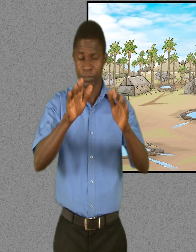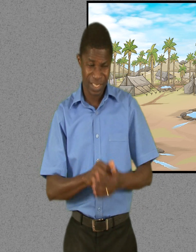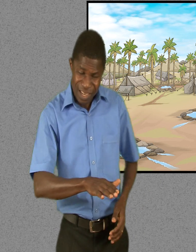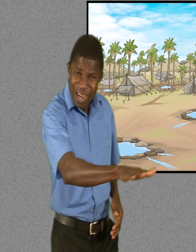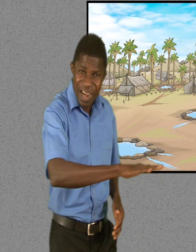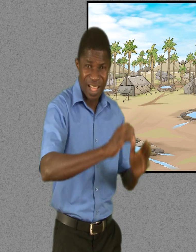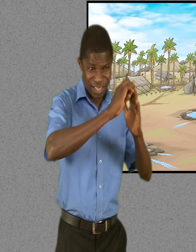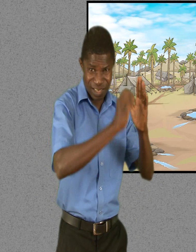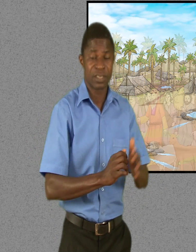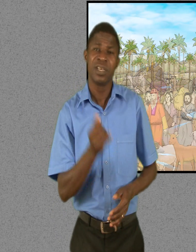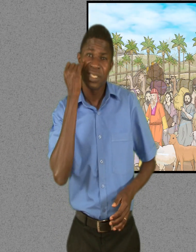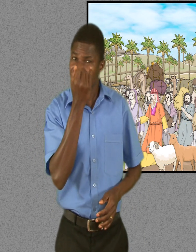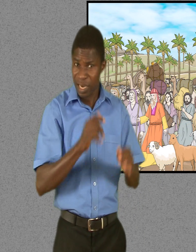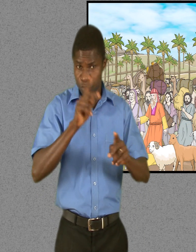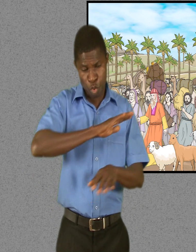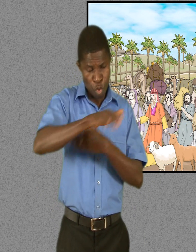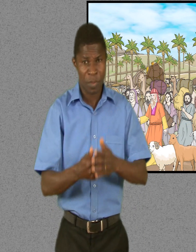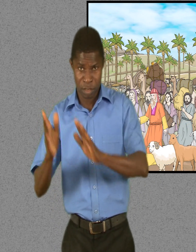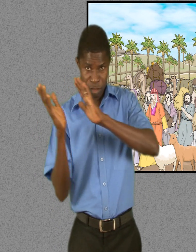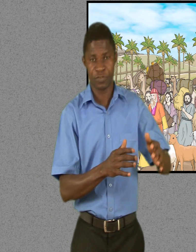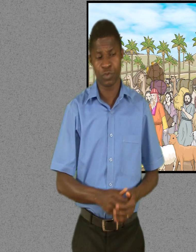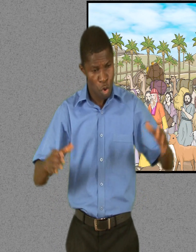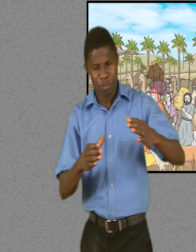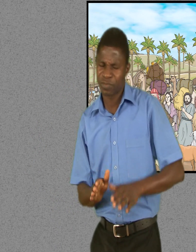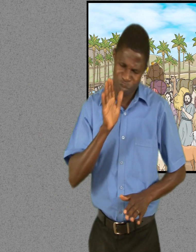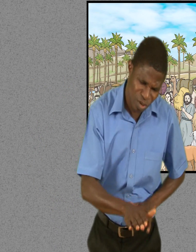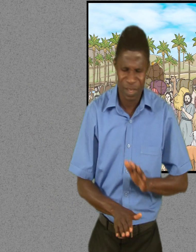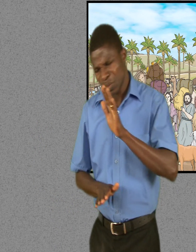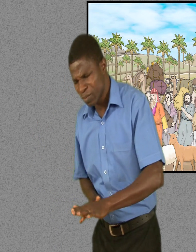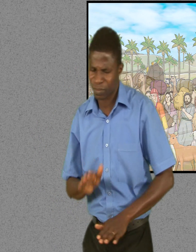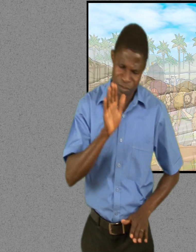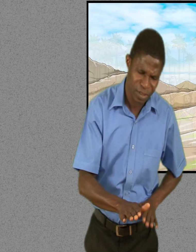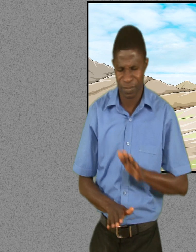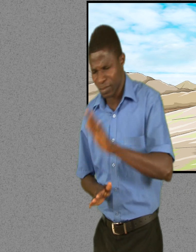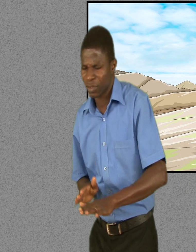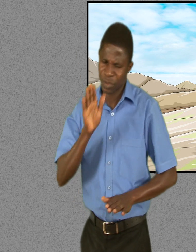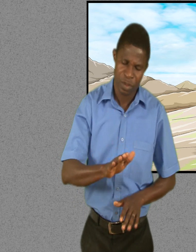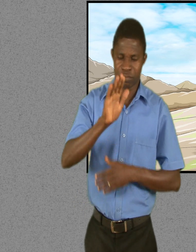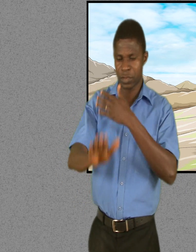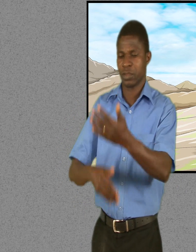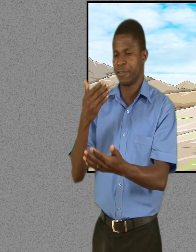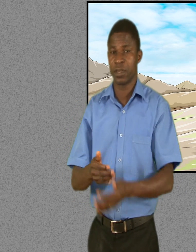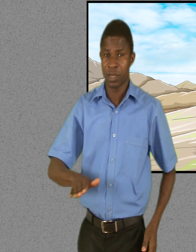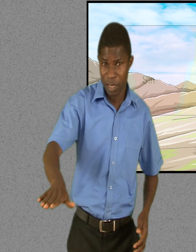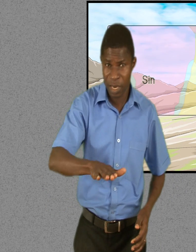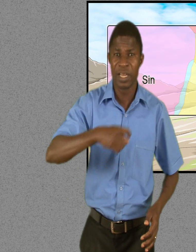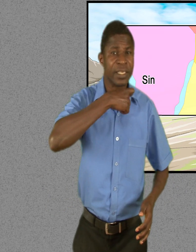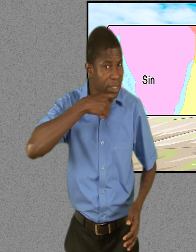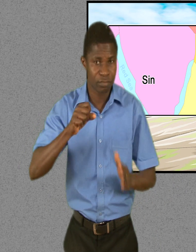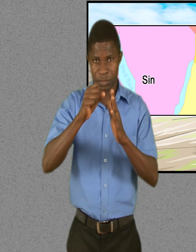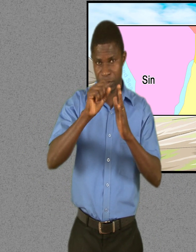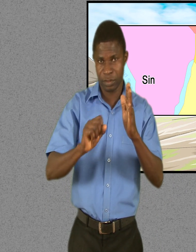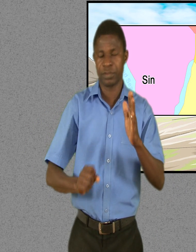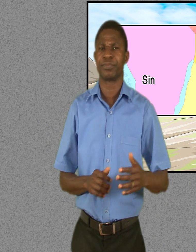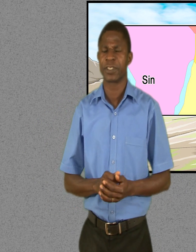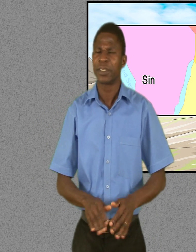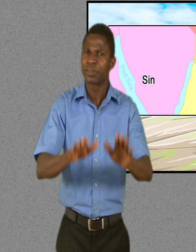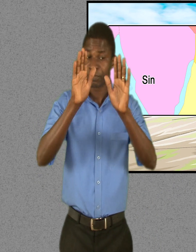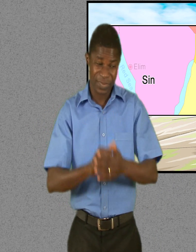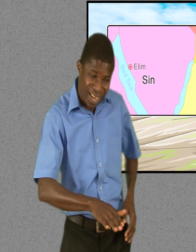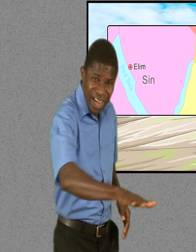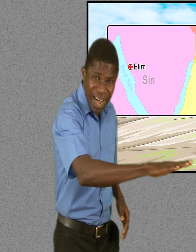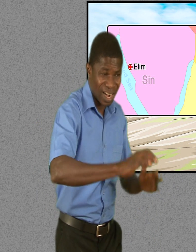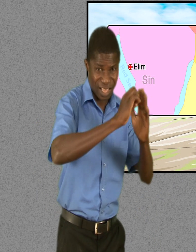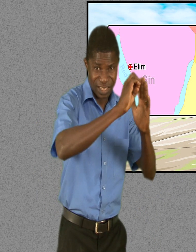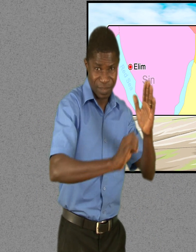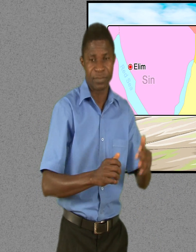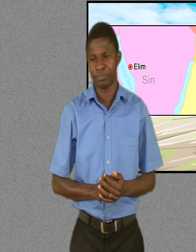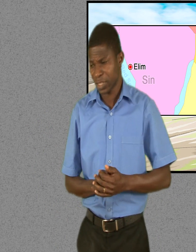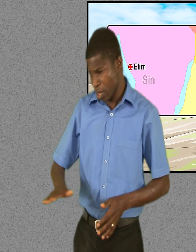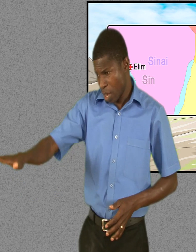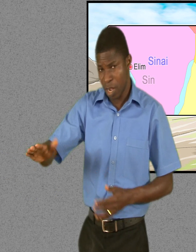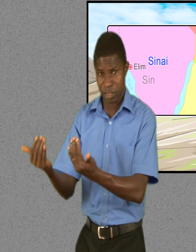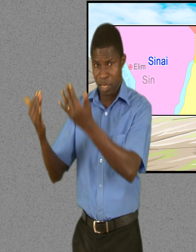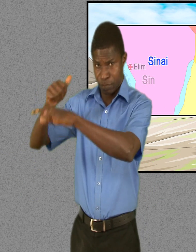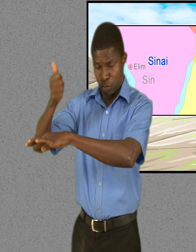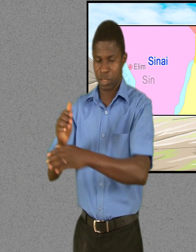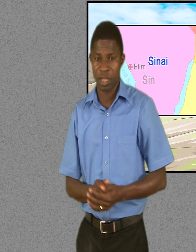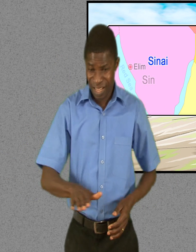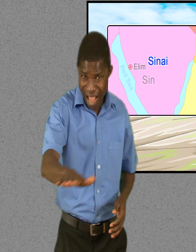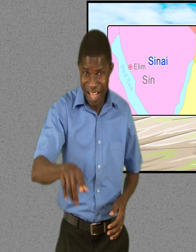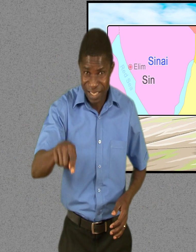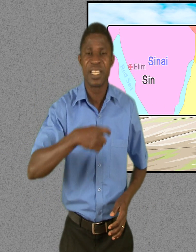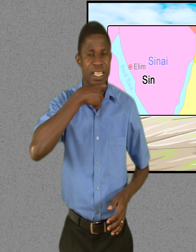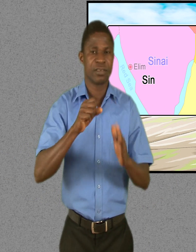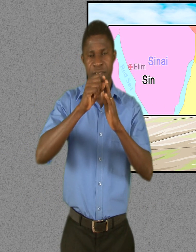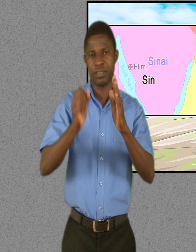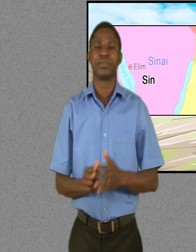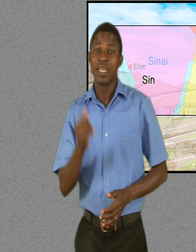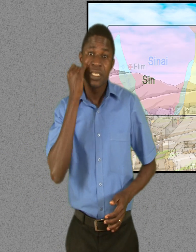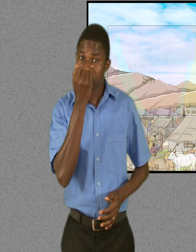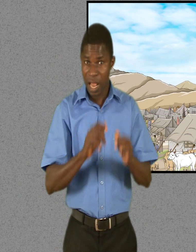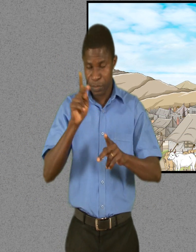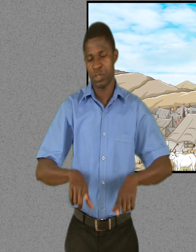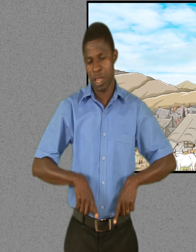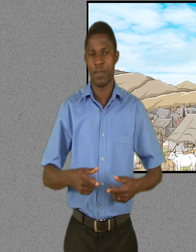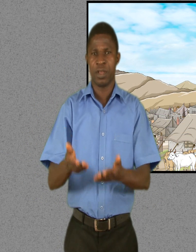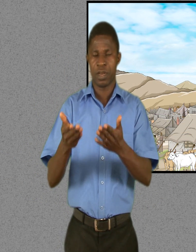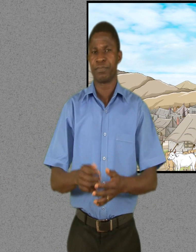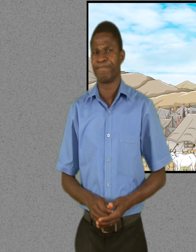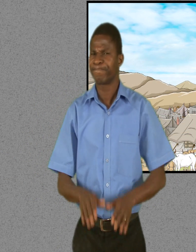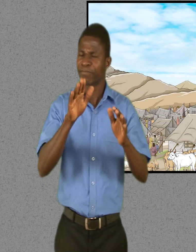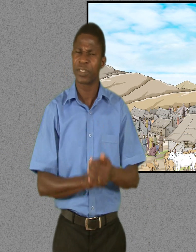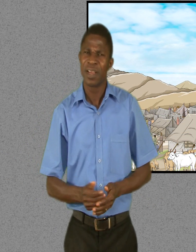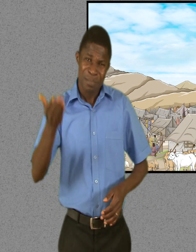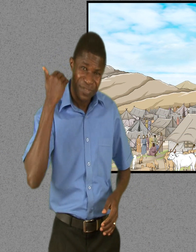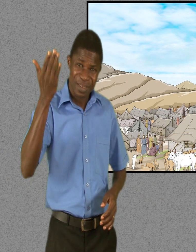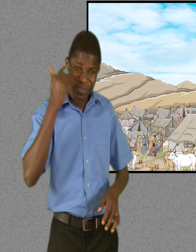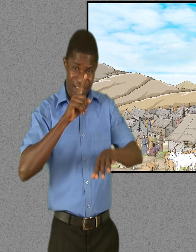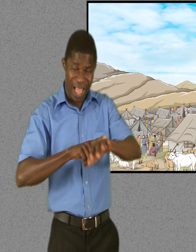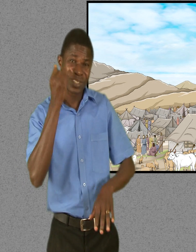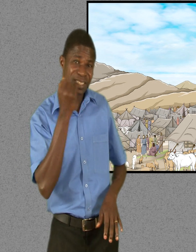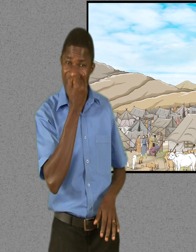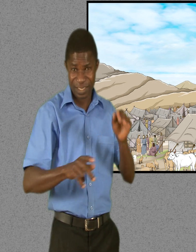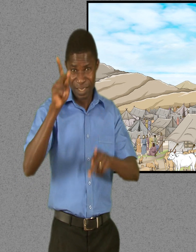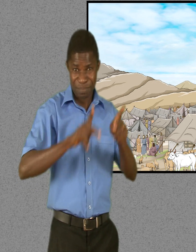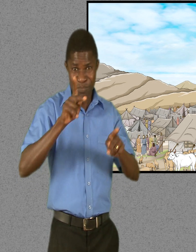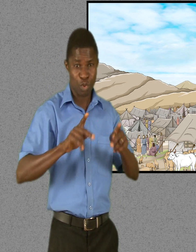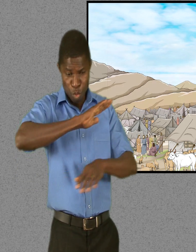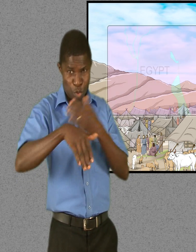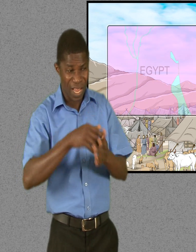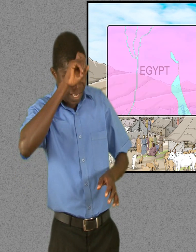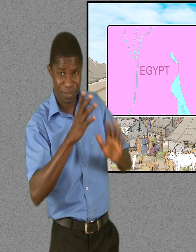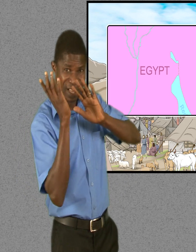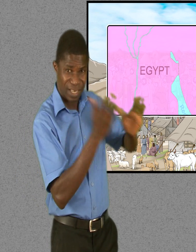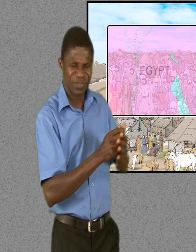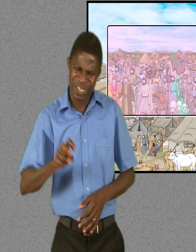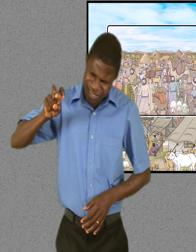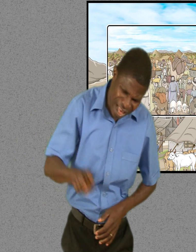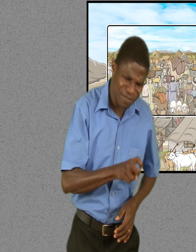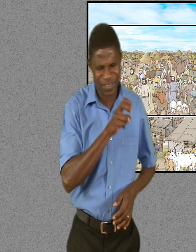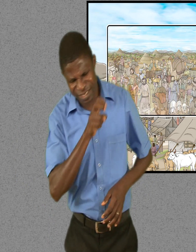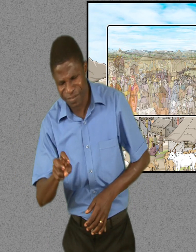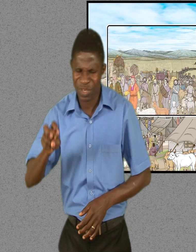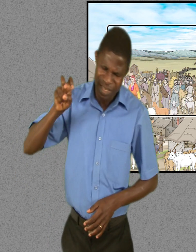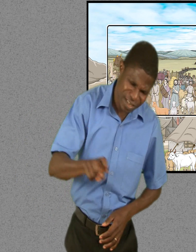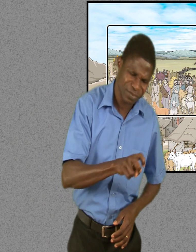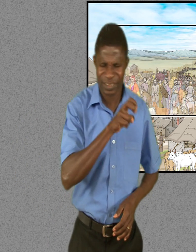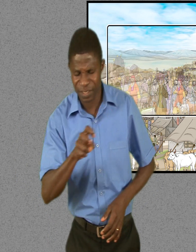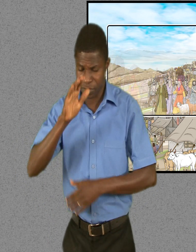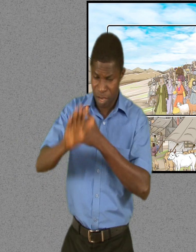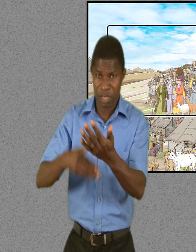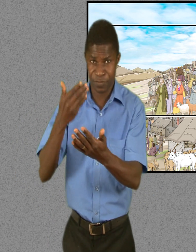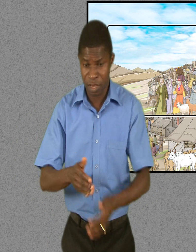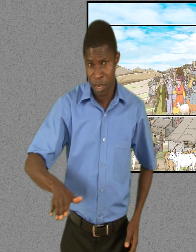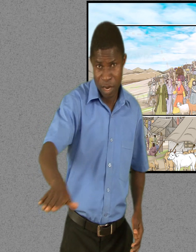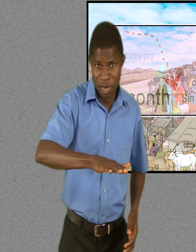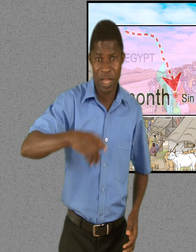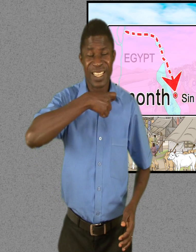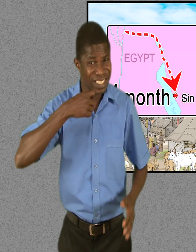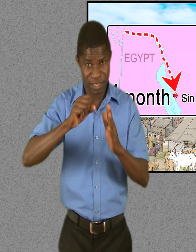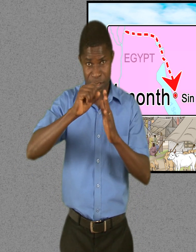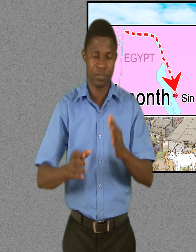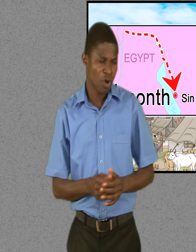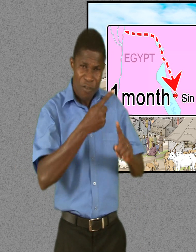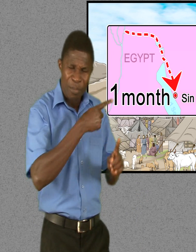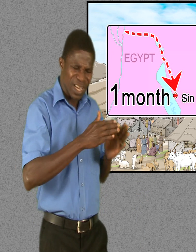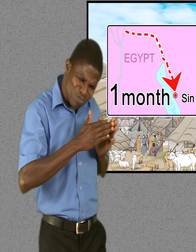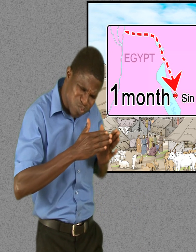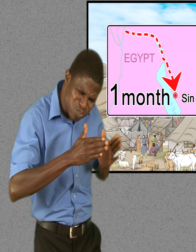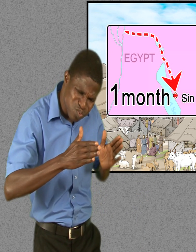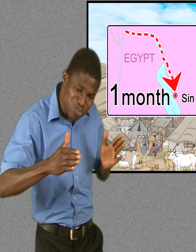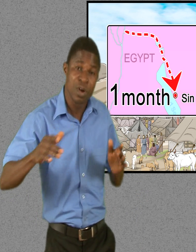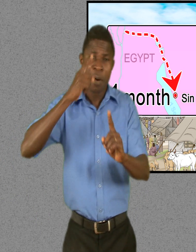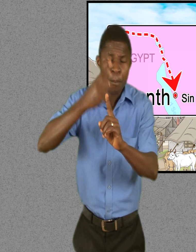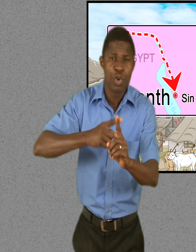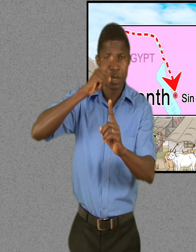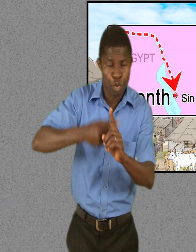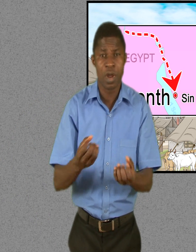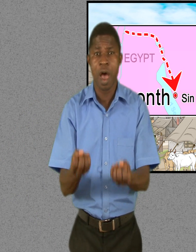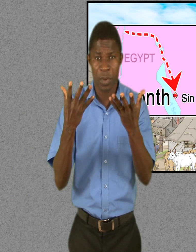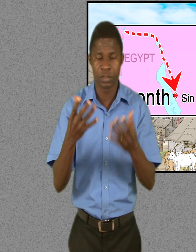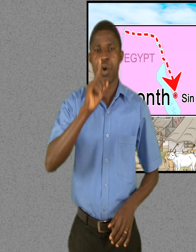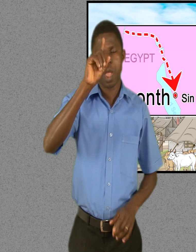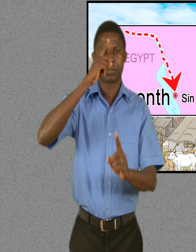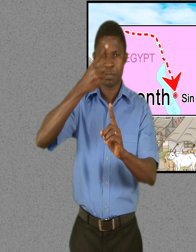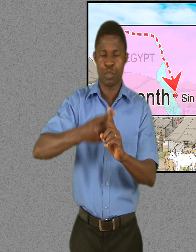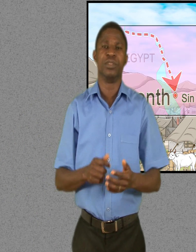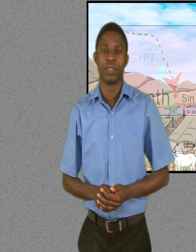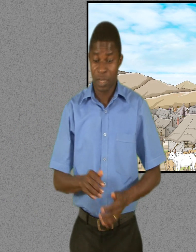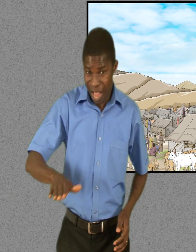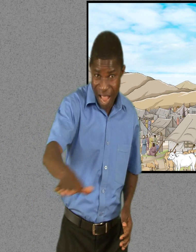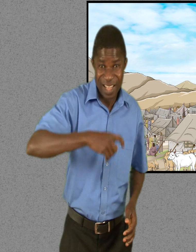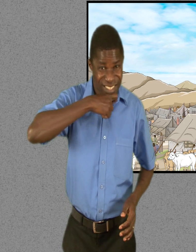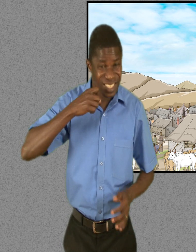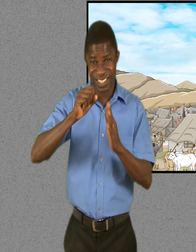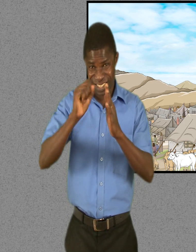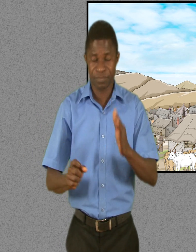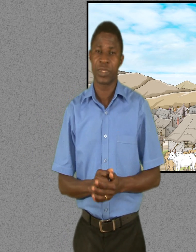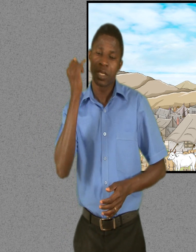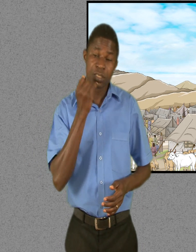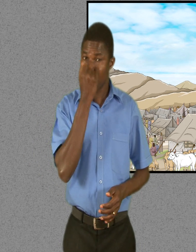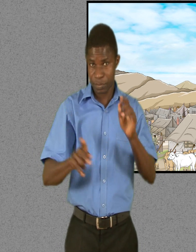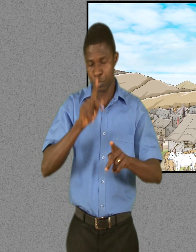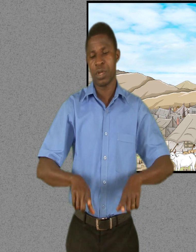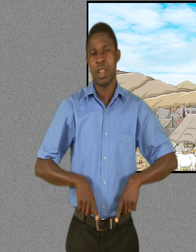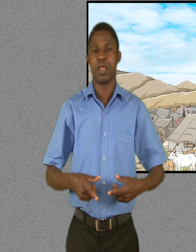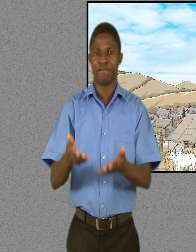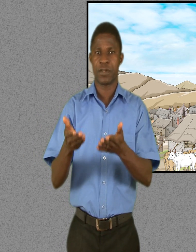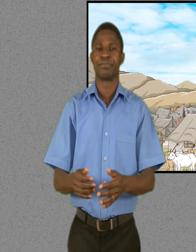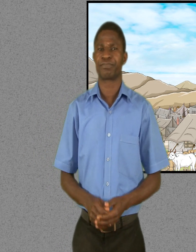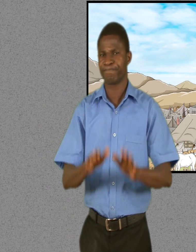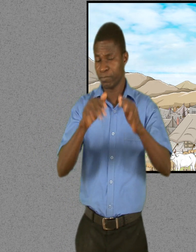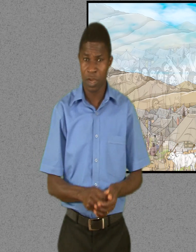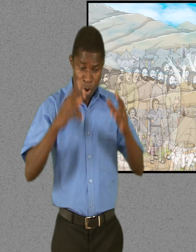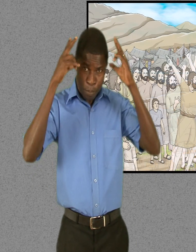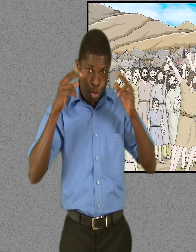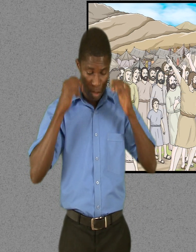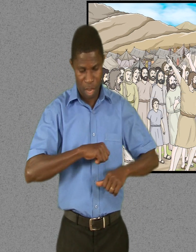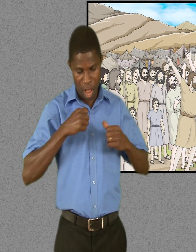On the fifteenth day of the second month after they had left the land of Egypt, the whole congregation of Israel set out from Elim and came to the Desert of Sin, which is between Elim and Sinai.